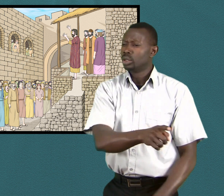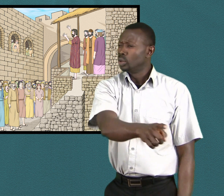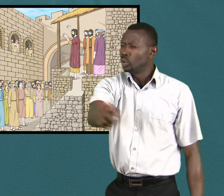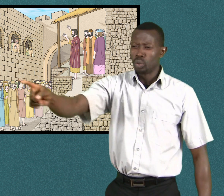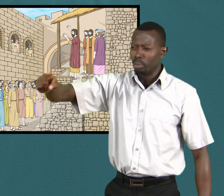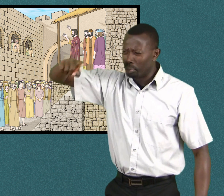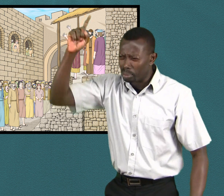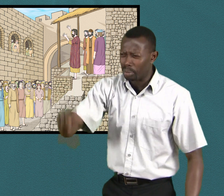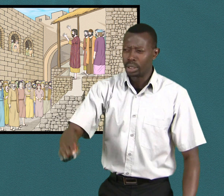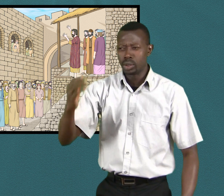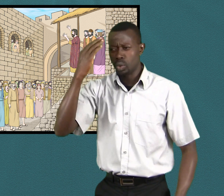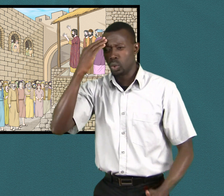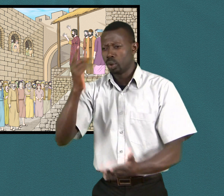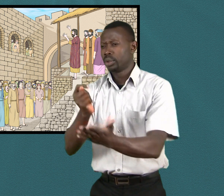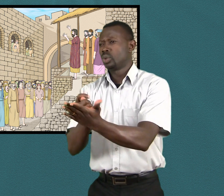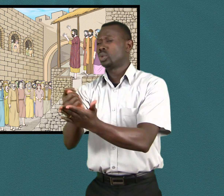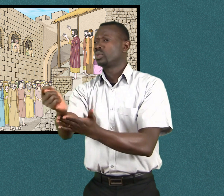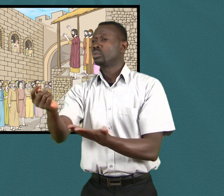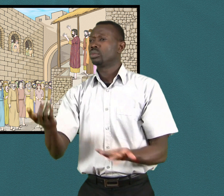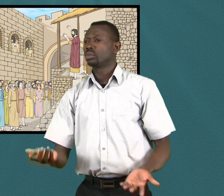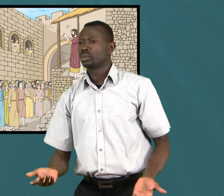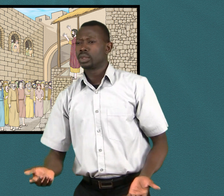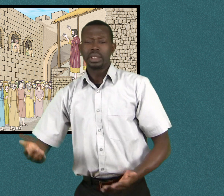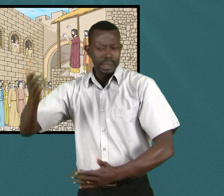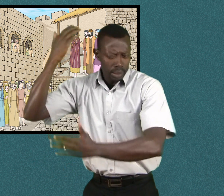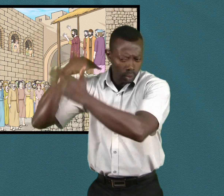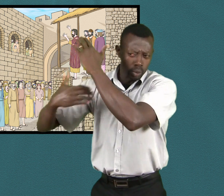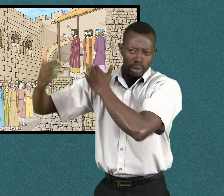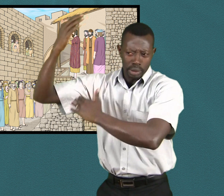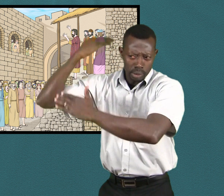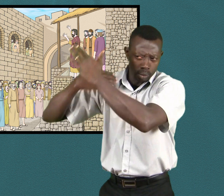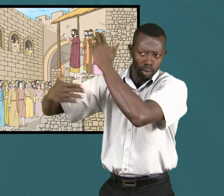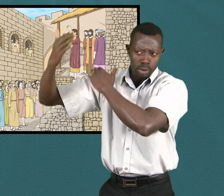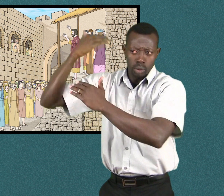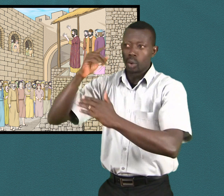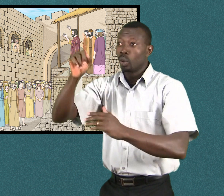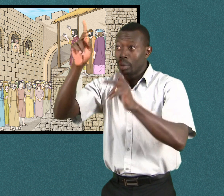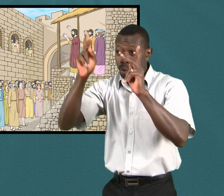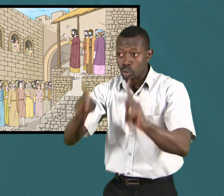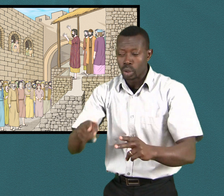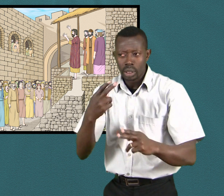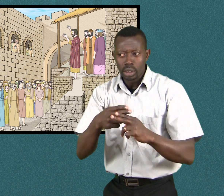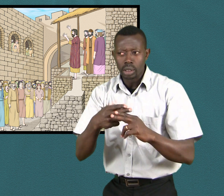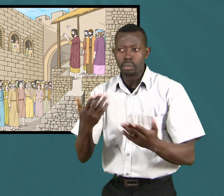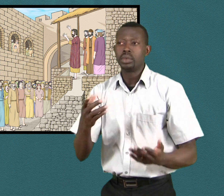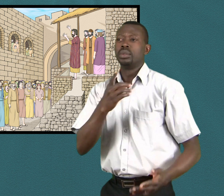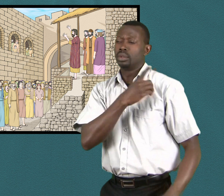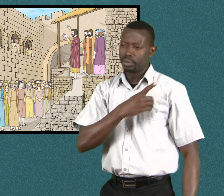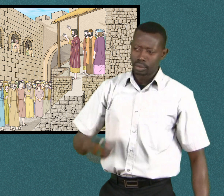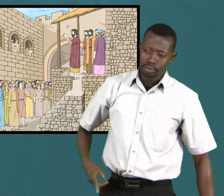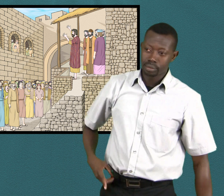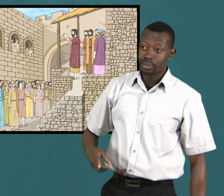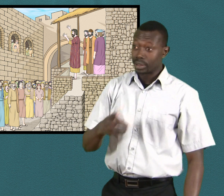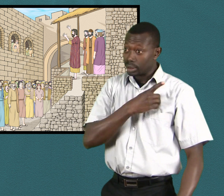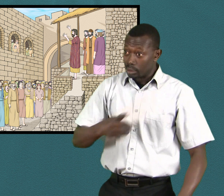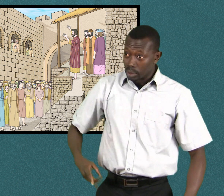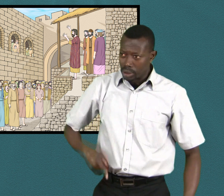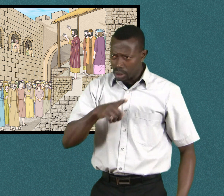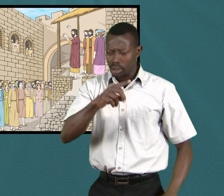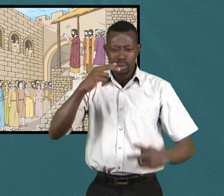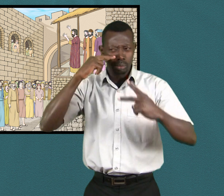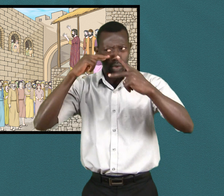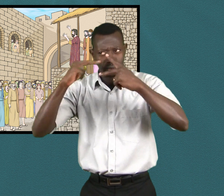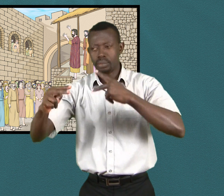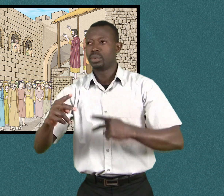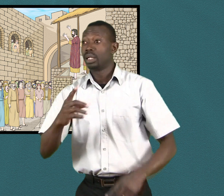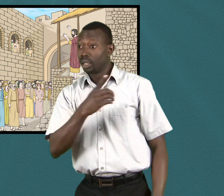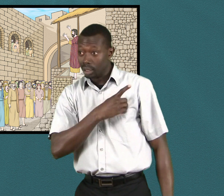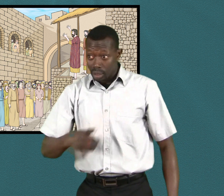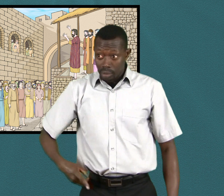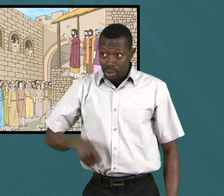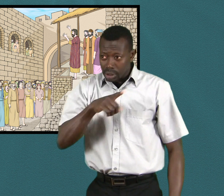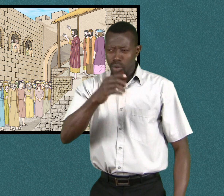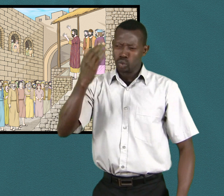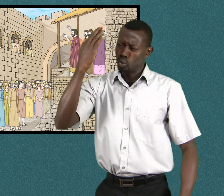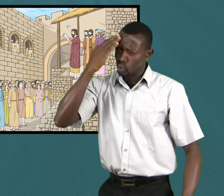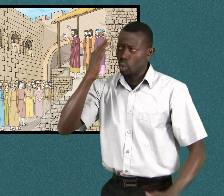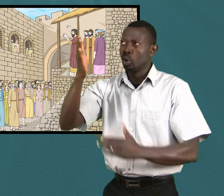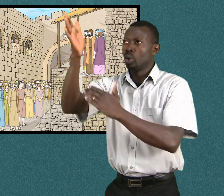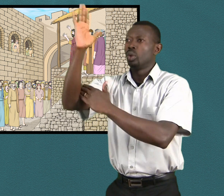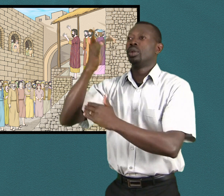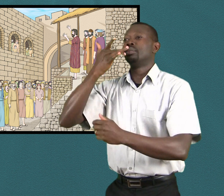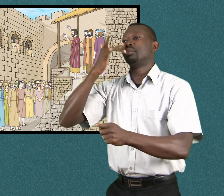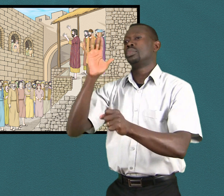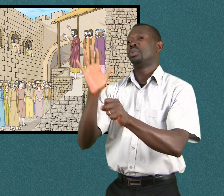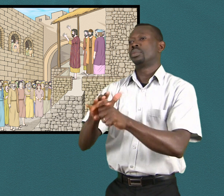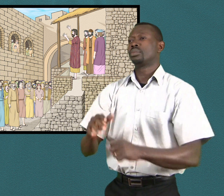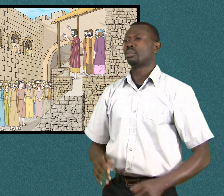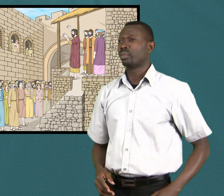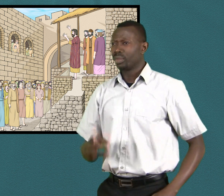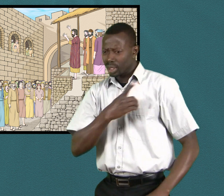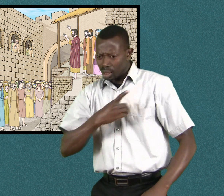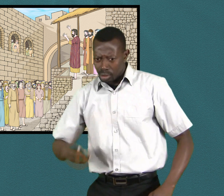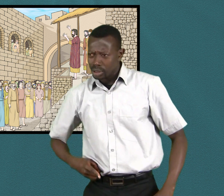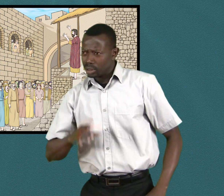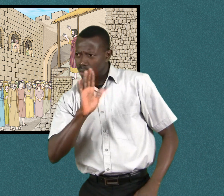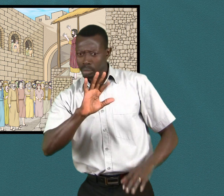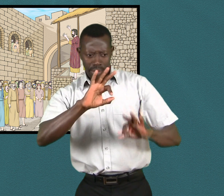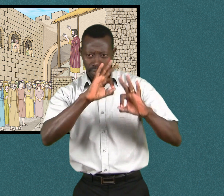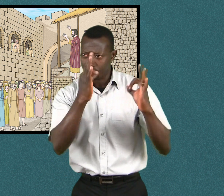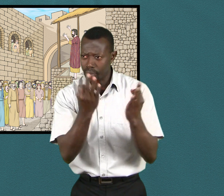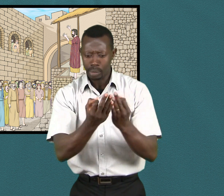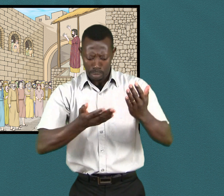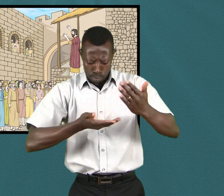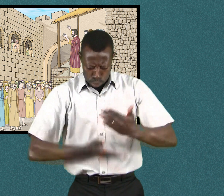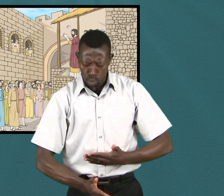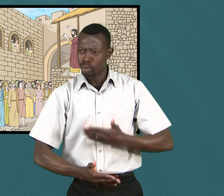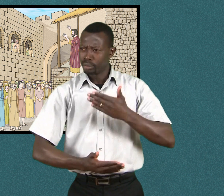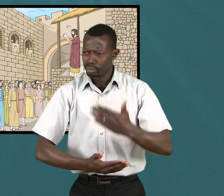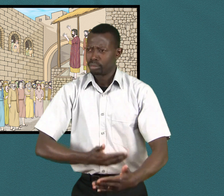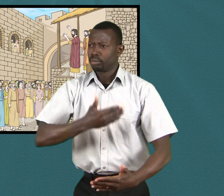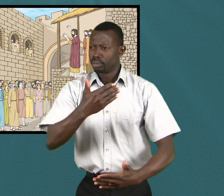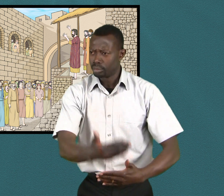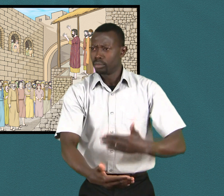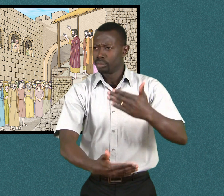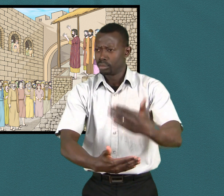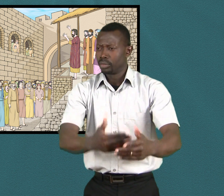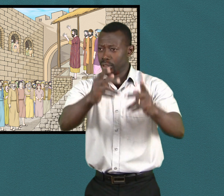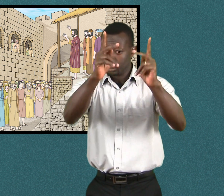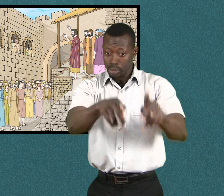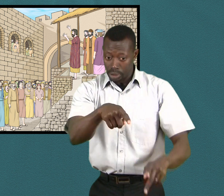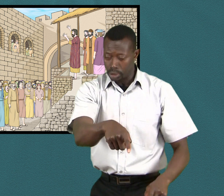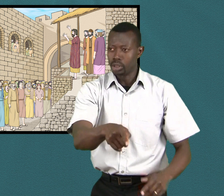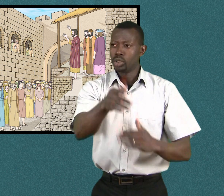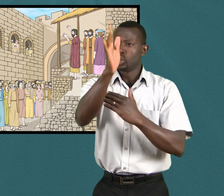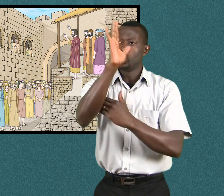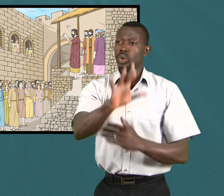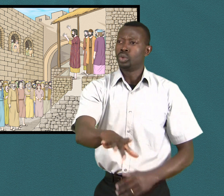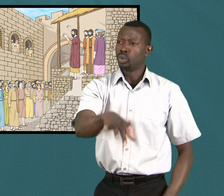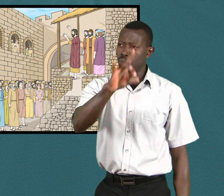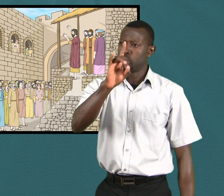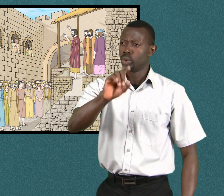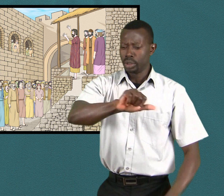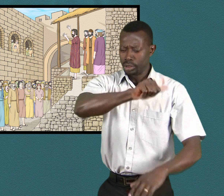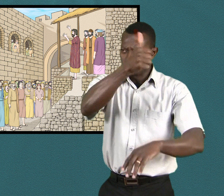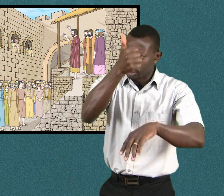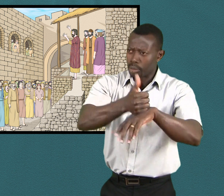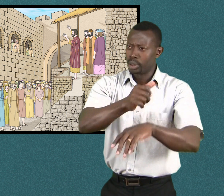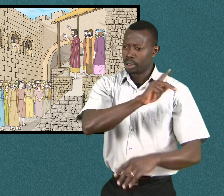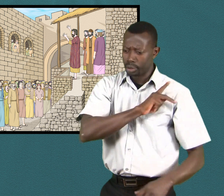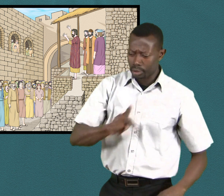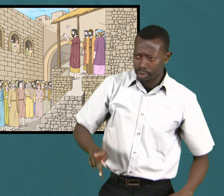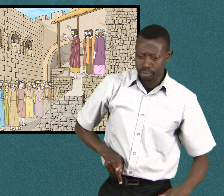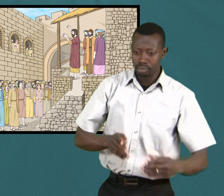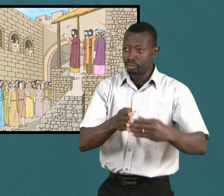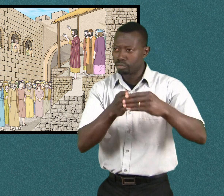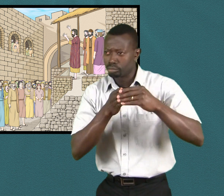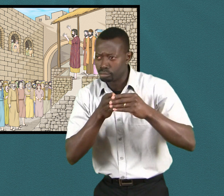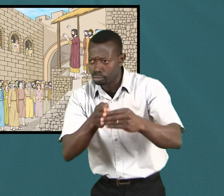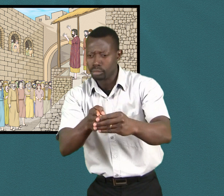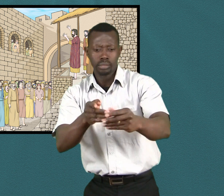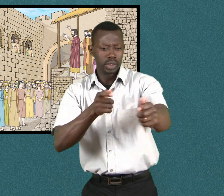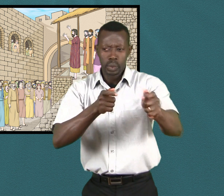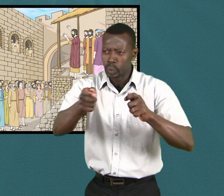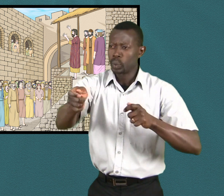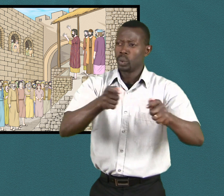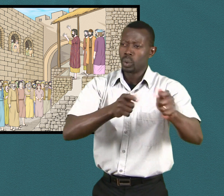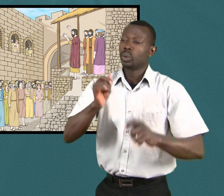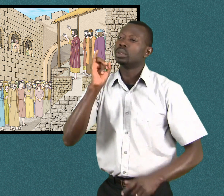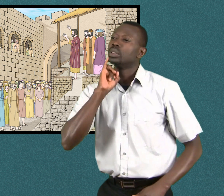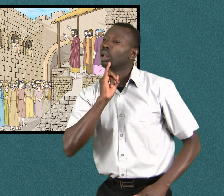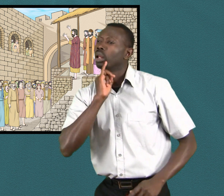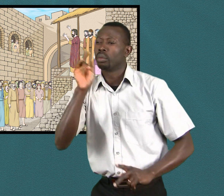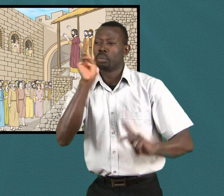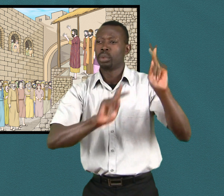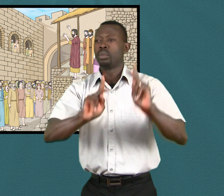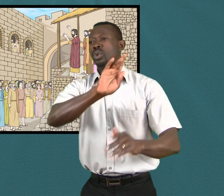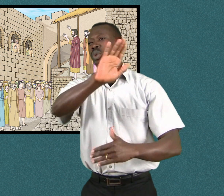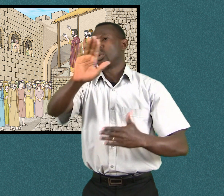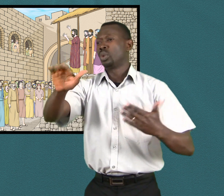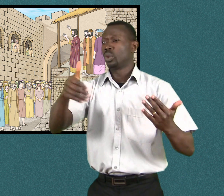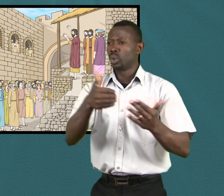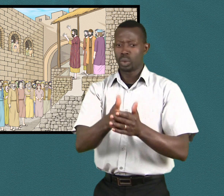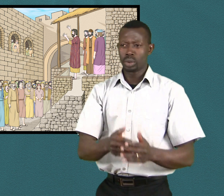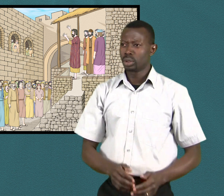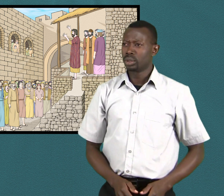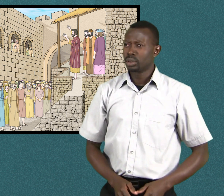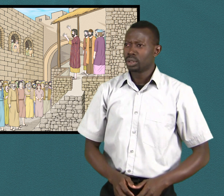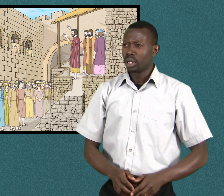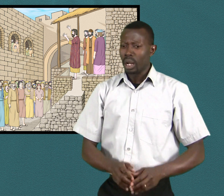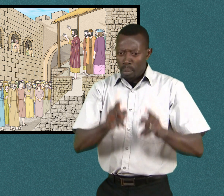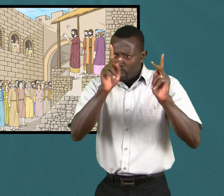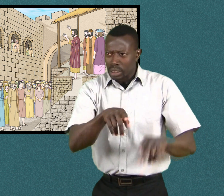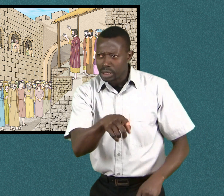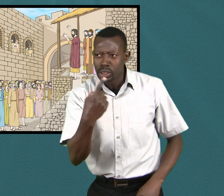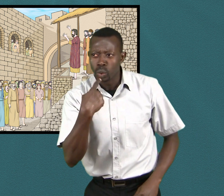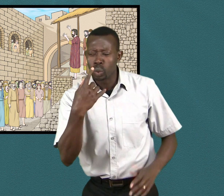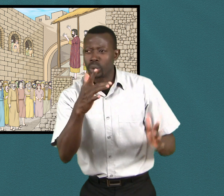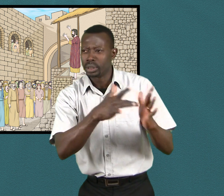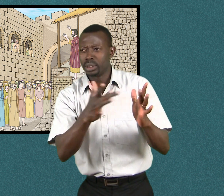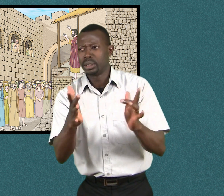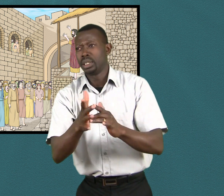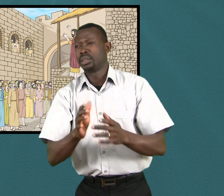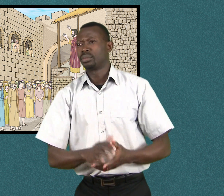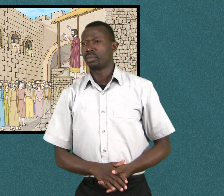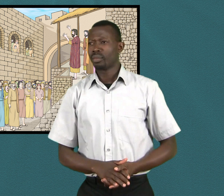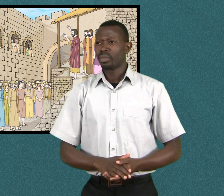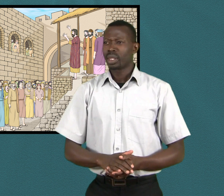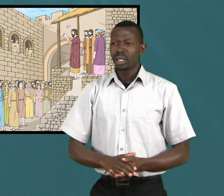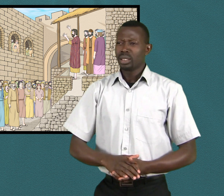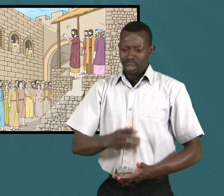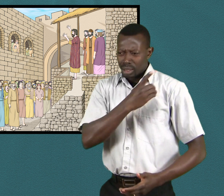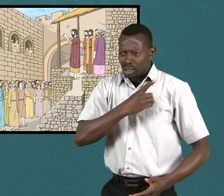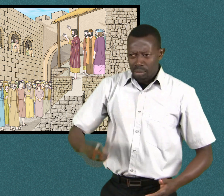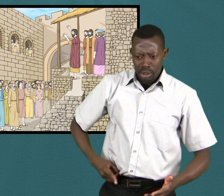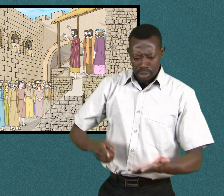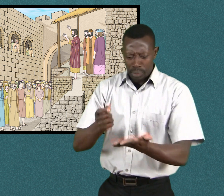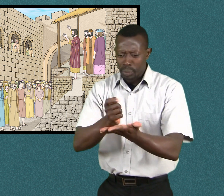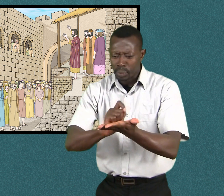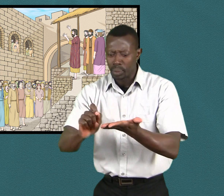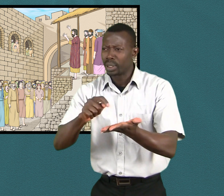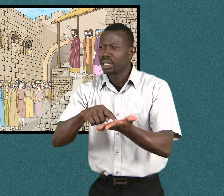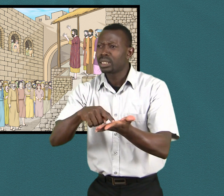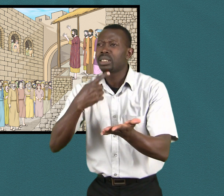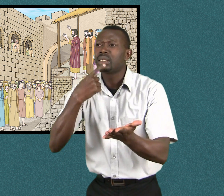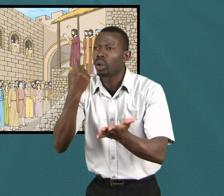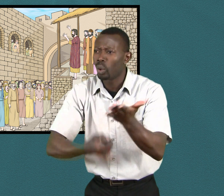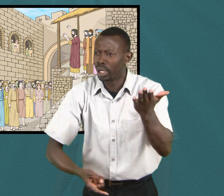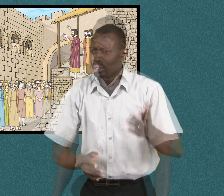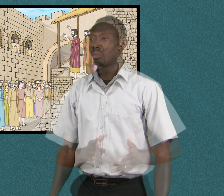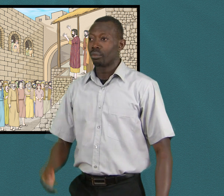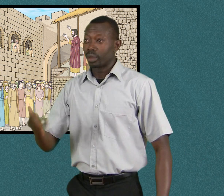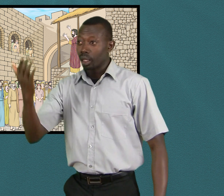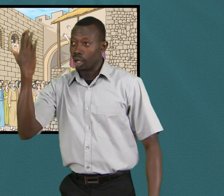my body also will dwell in hope, because You will not abandon my soul to Hades, nor will You let Your Holy One see decay. You have made known to me the paths of life; You will fill me with joy in Your presence.’ Brothers, I can tell you with confidence that the patriarch David died and was buried, and his tomb is with us to this day.